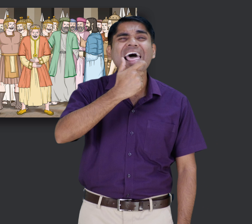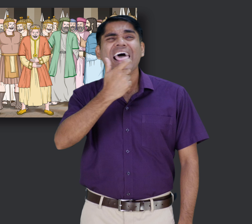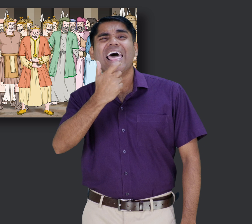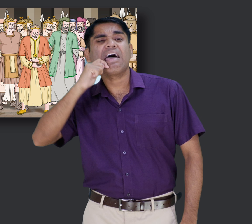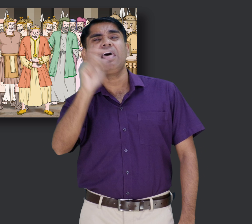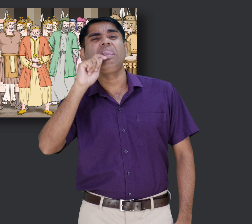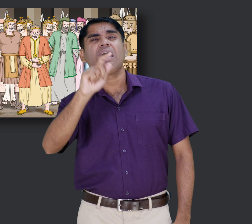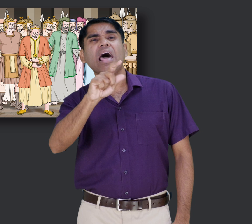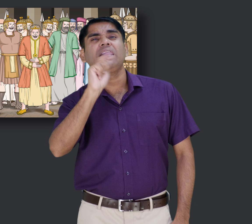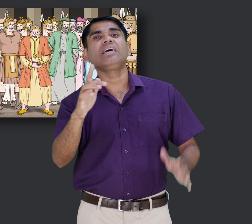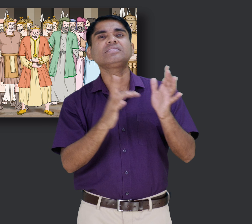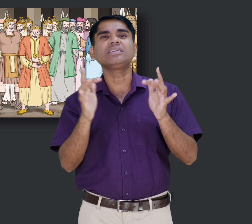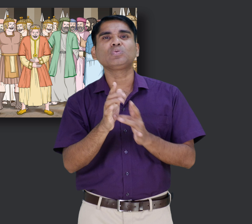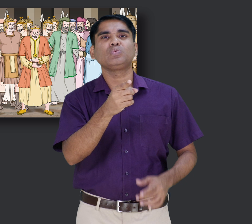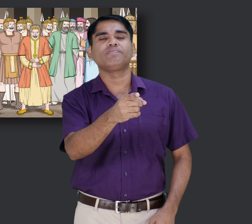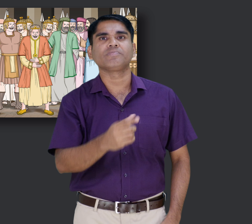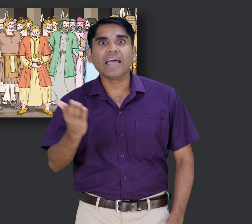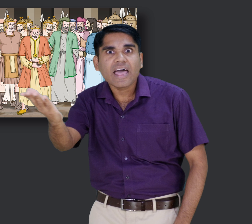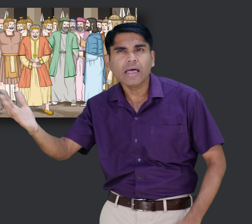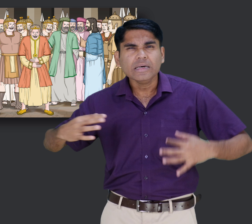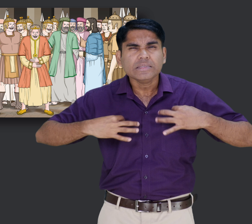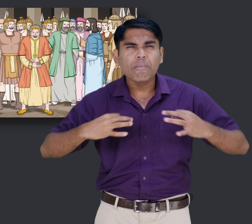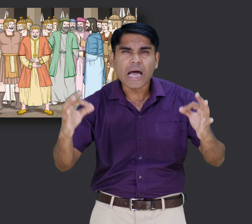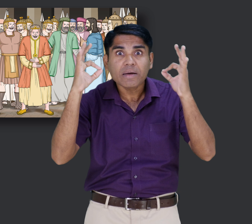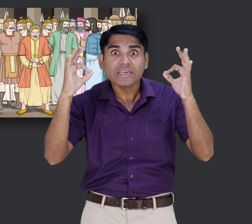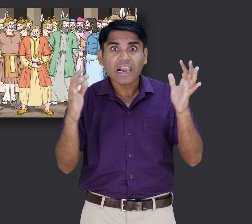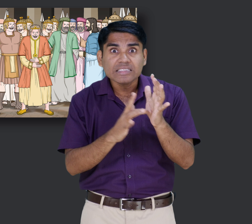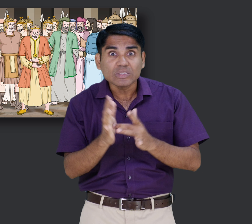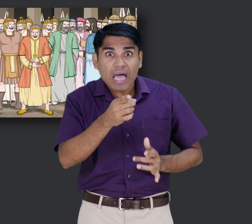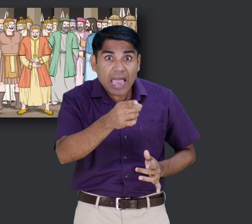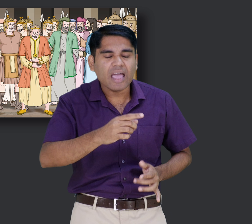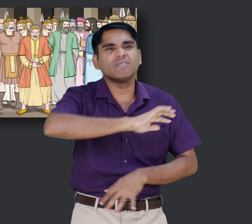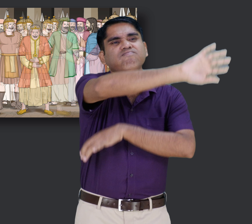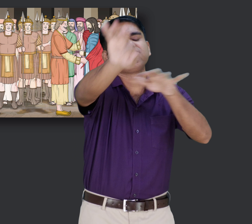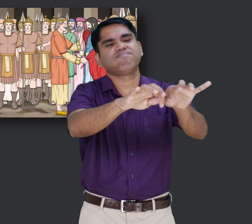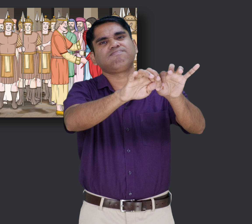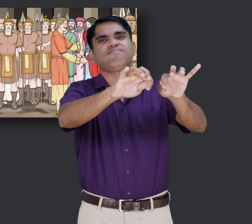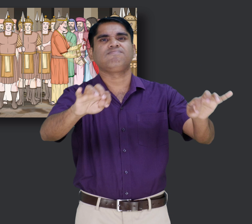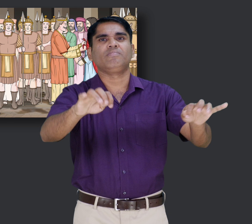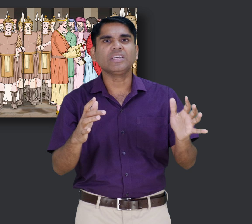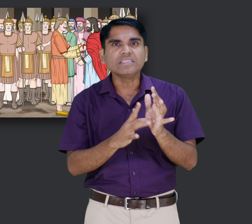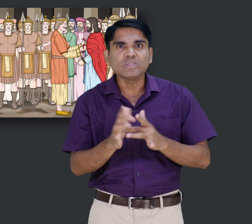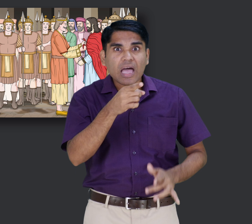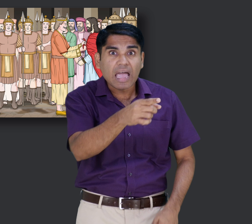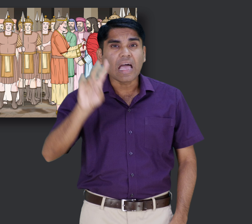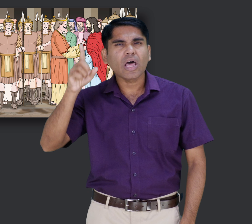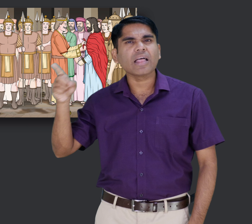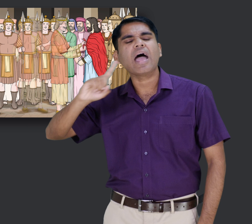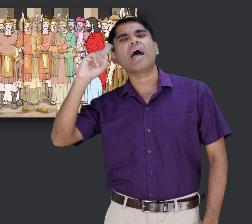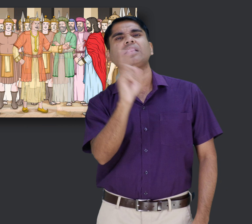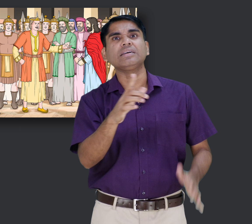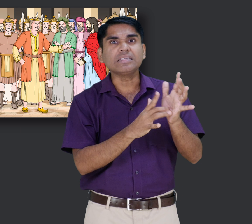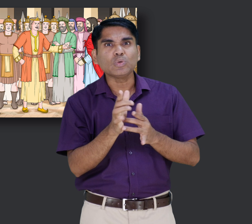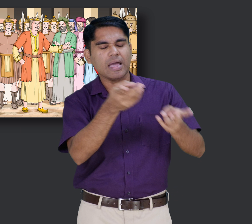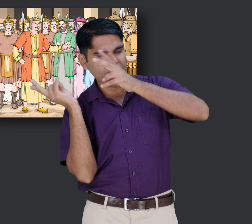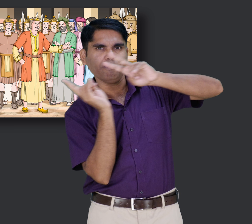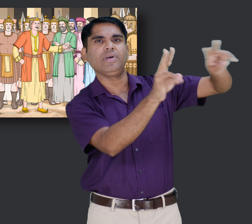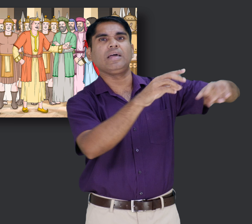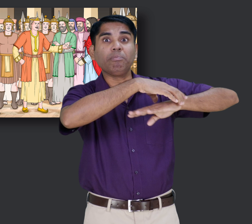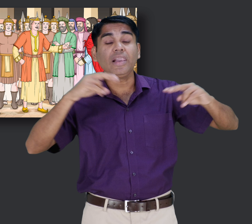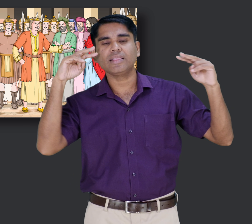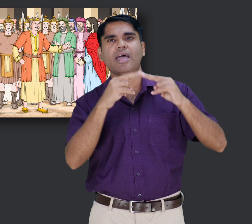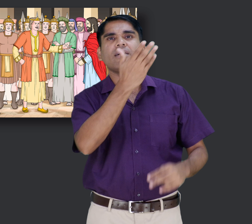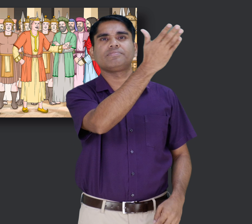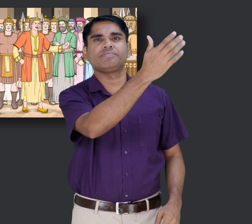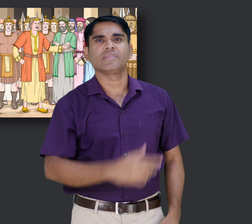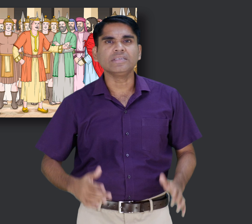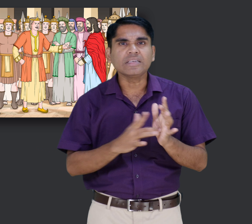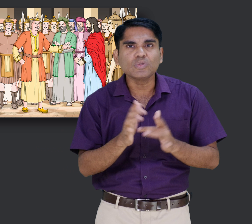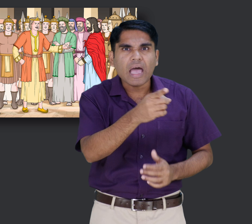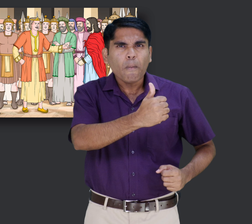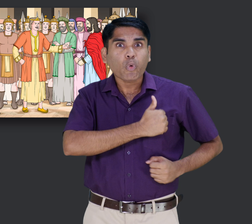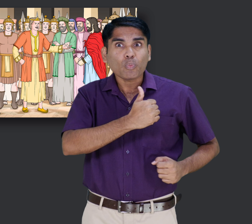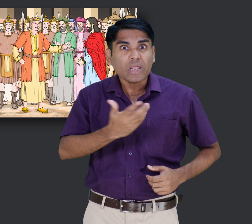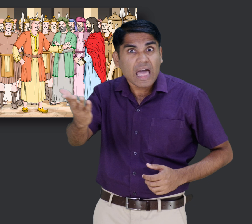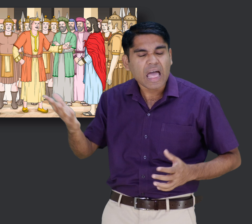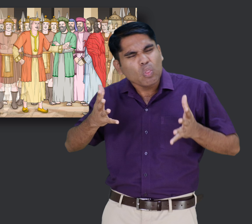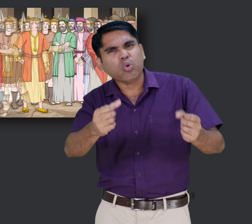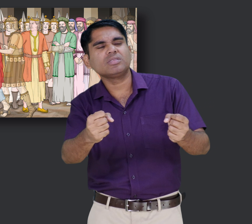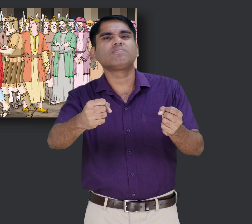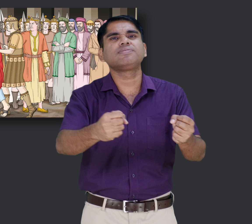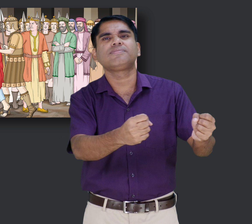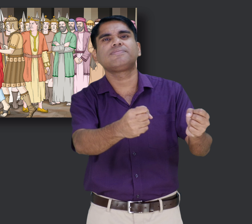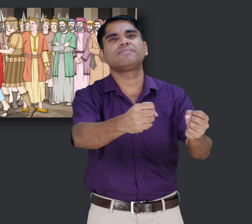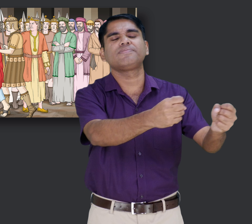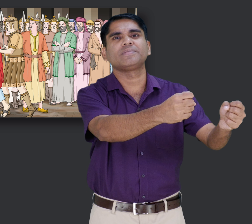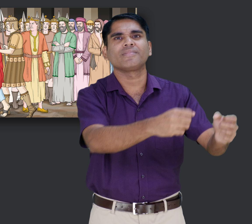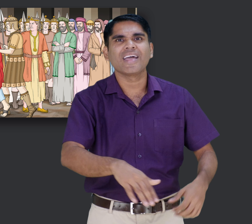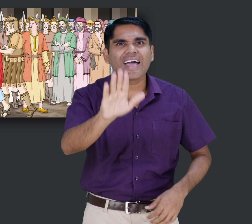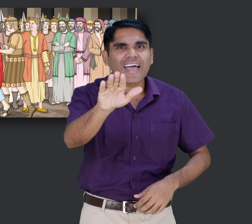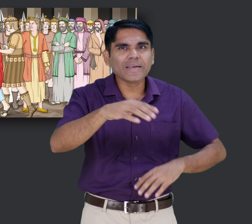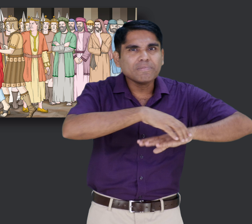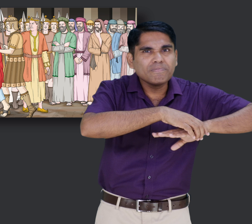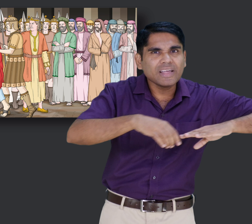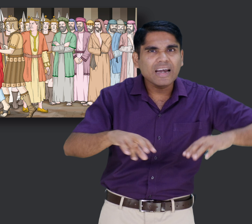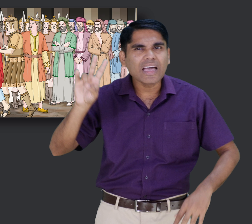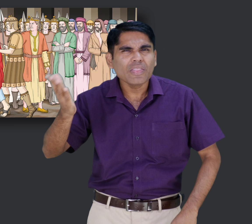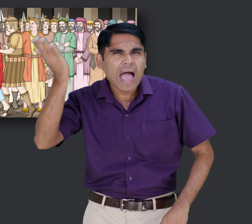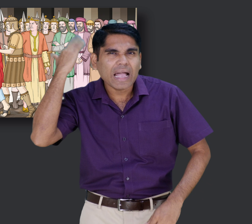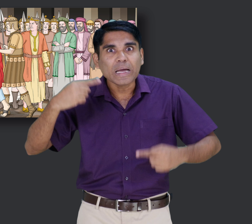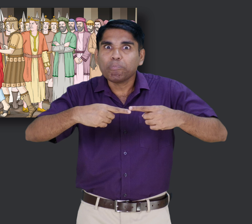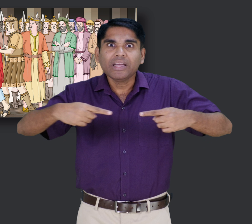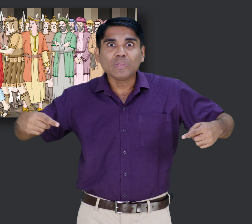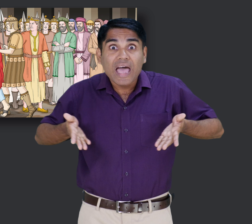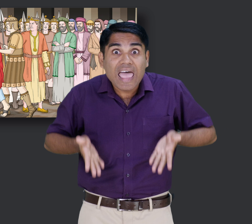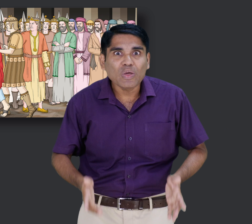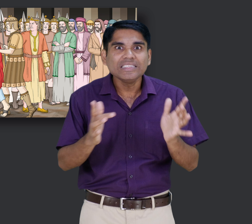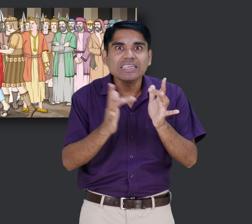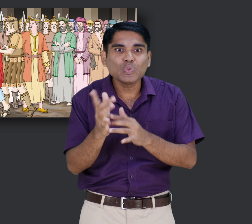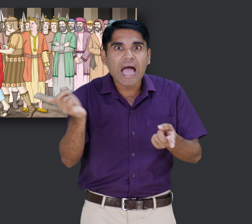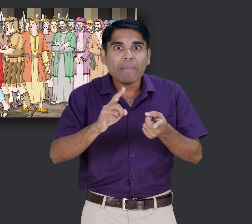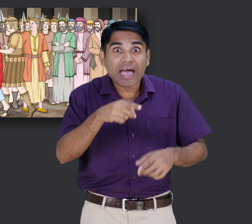And even Herod and his soldiers ridiculed and mocked Him. Dressing Him in a fine robe, they sent Him back to Pilate.